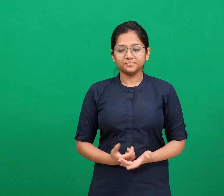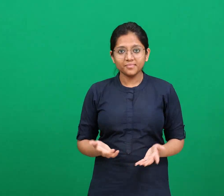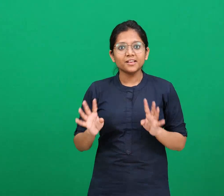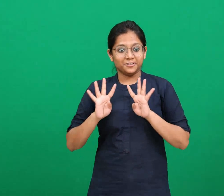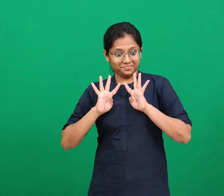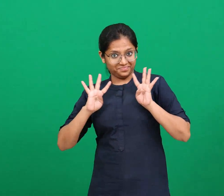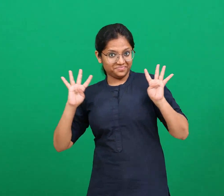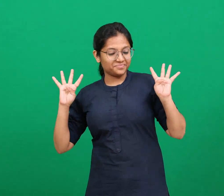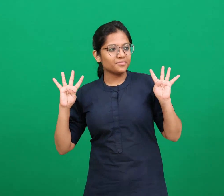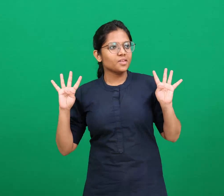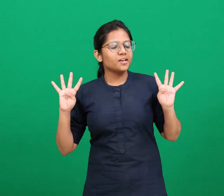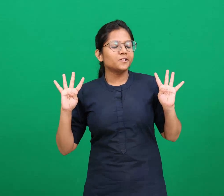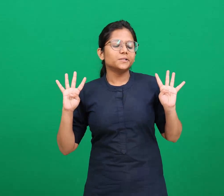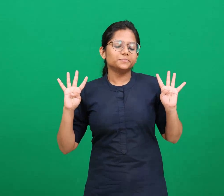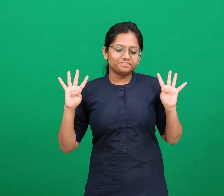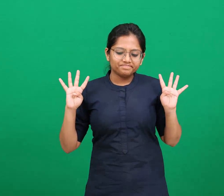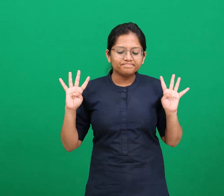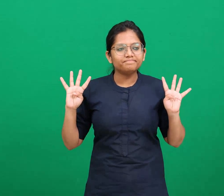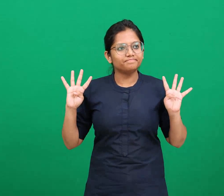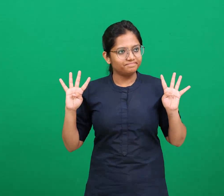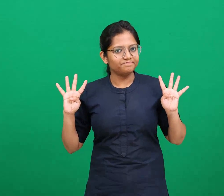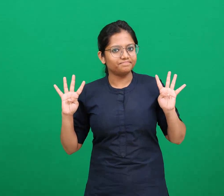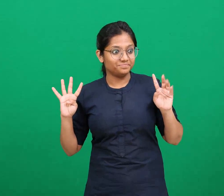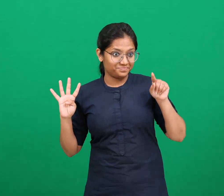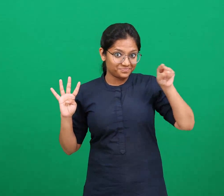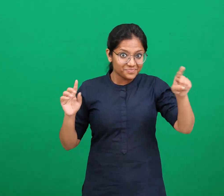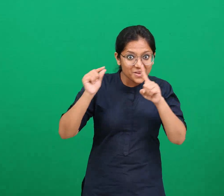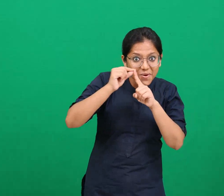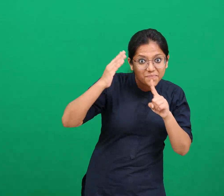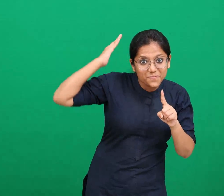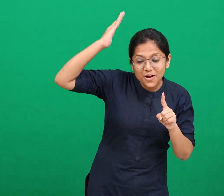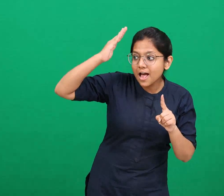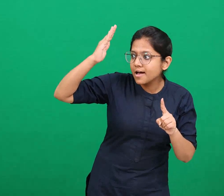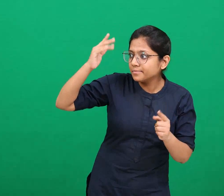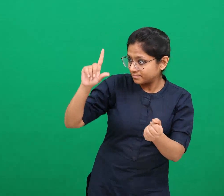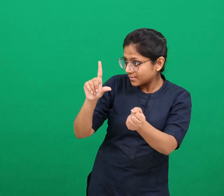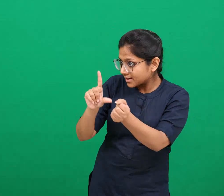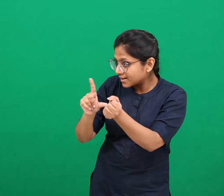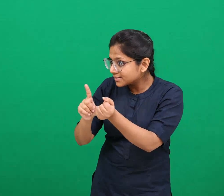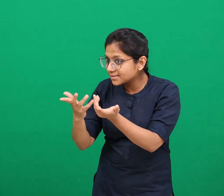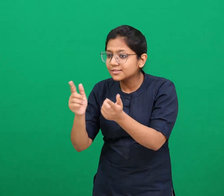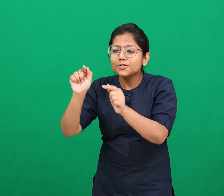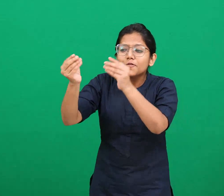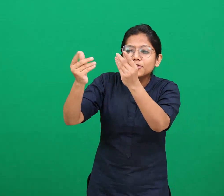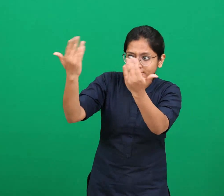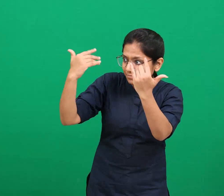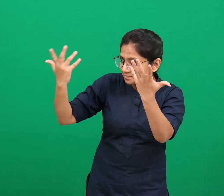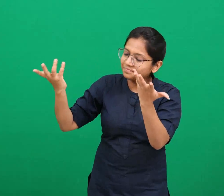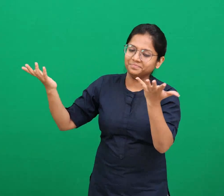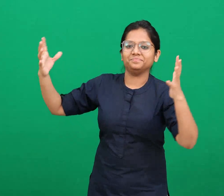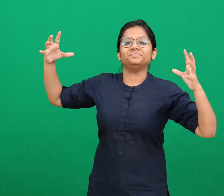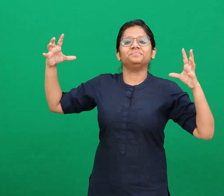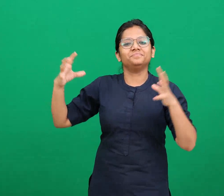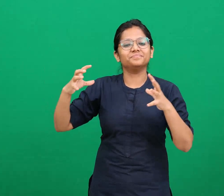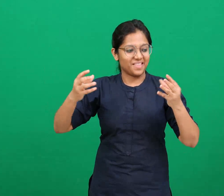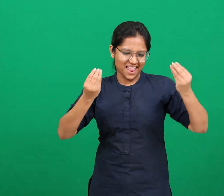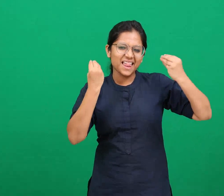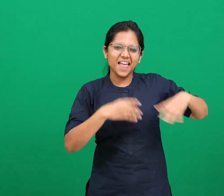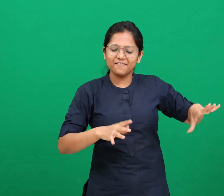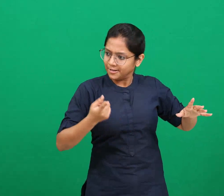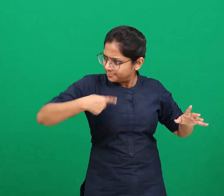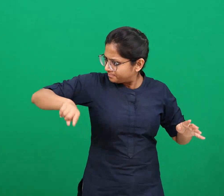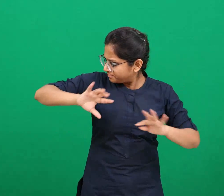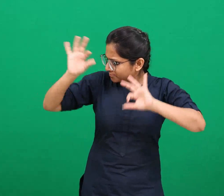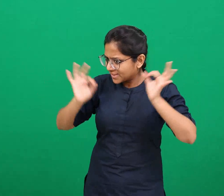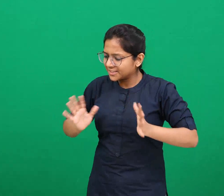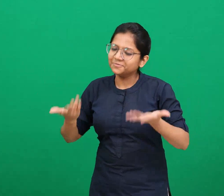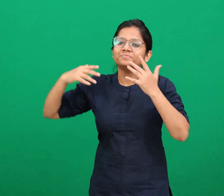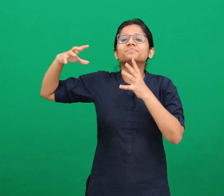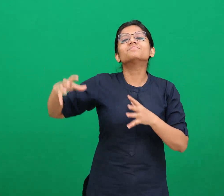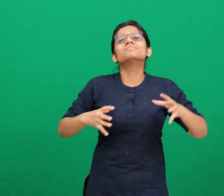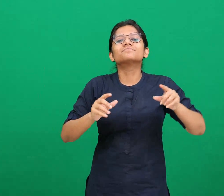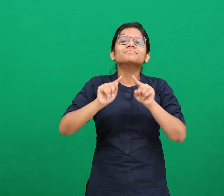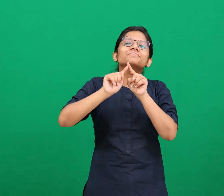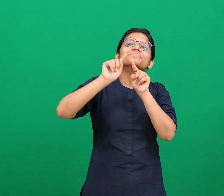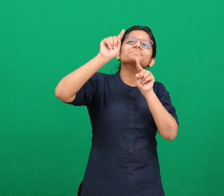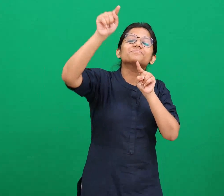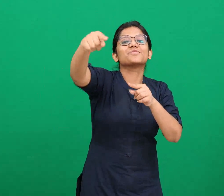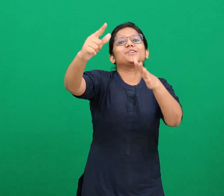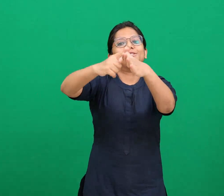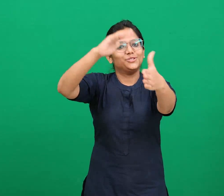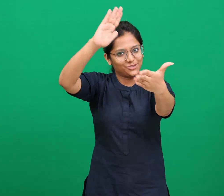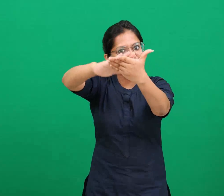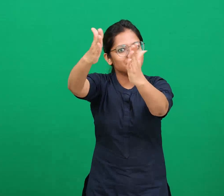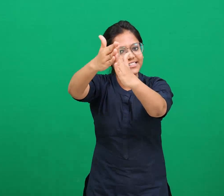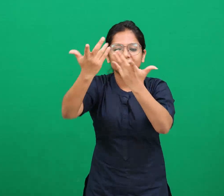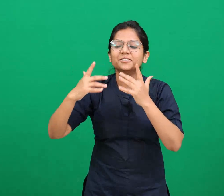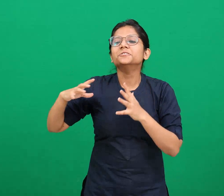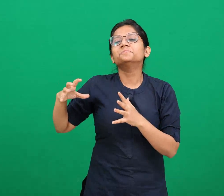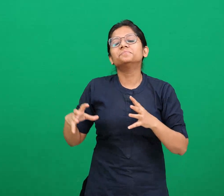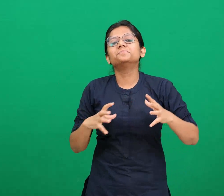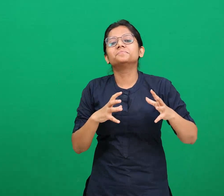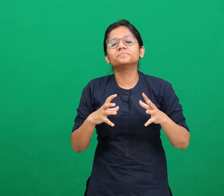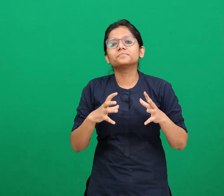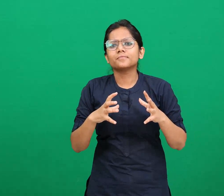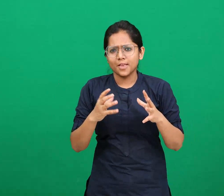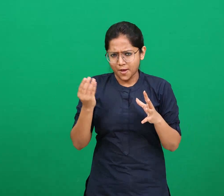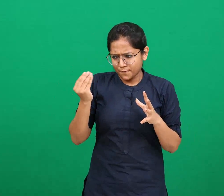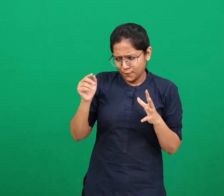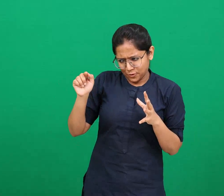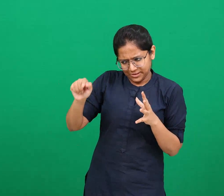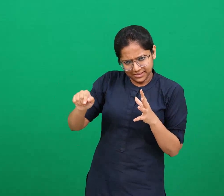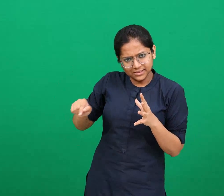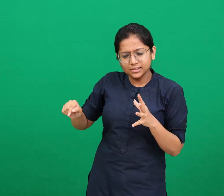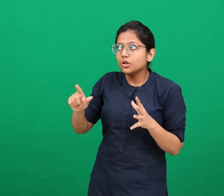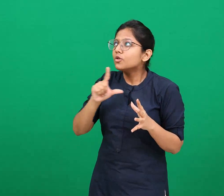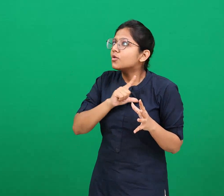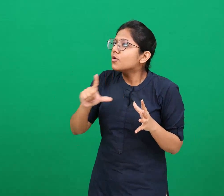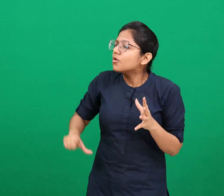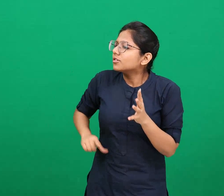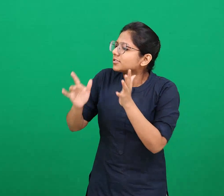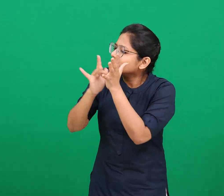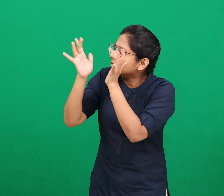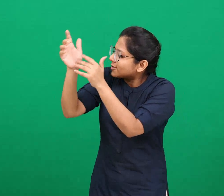After these days, we packed up and went on to Jerusalem.